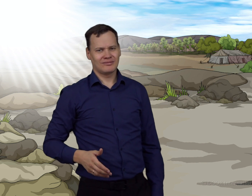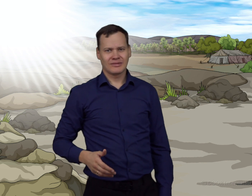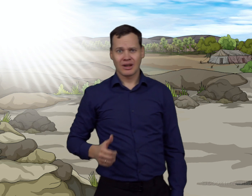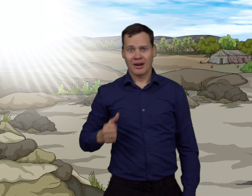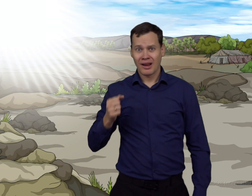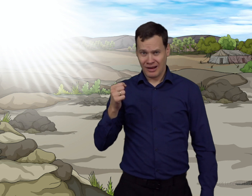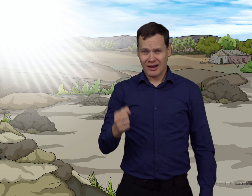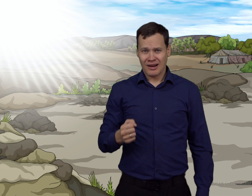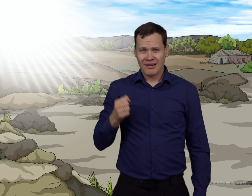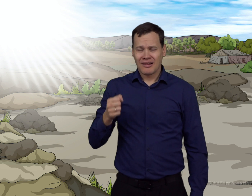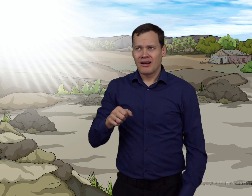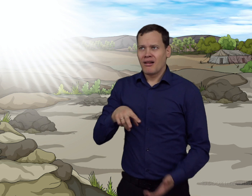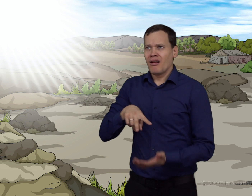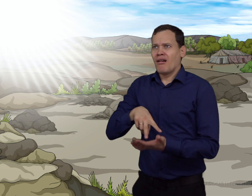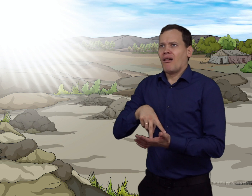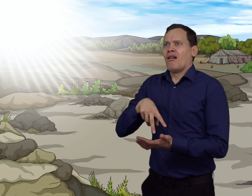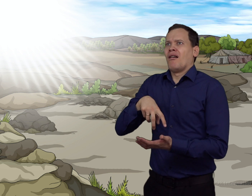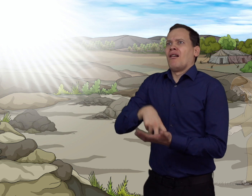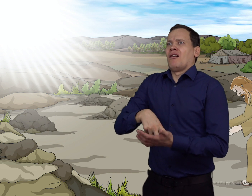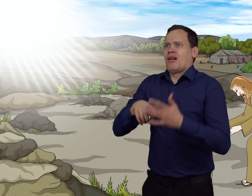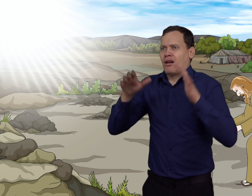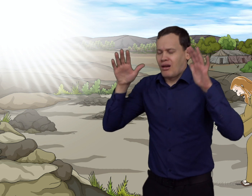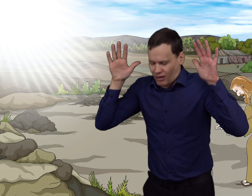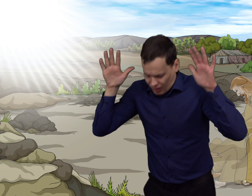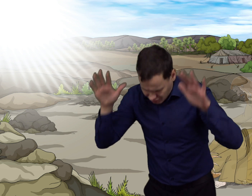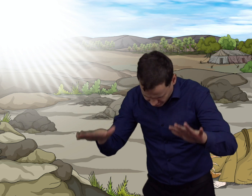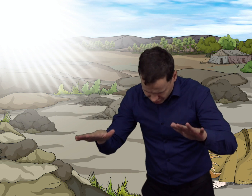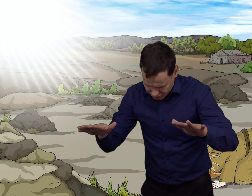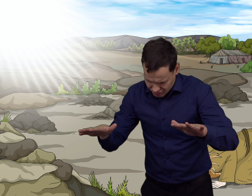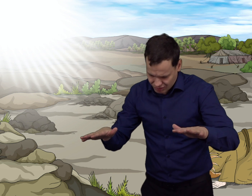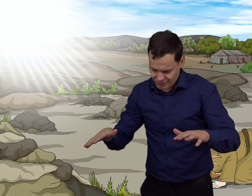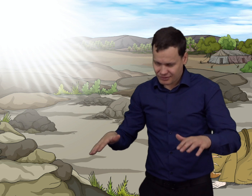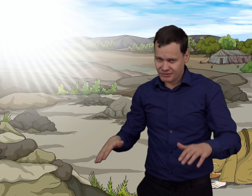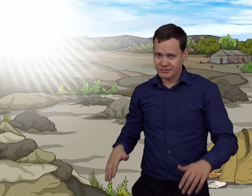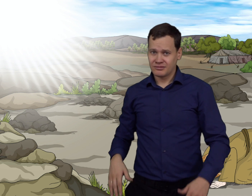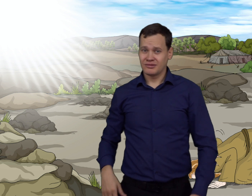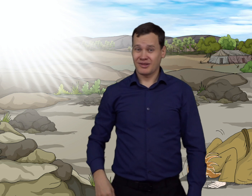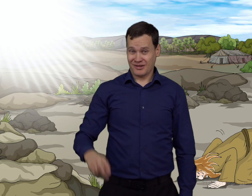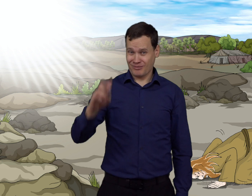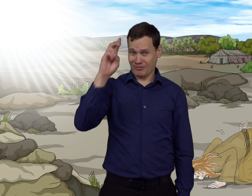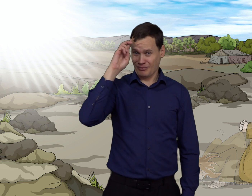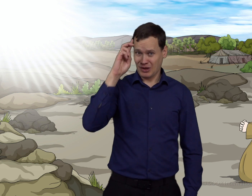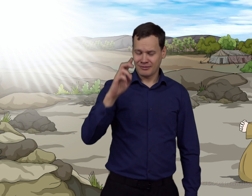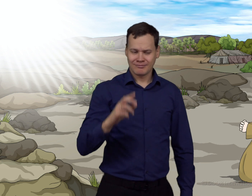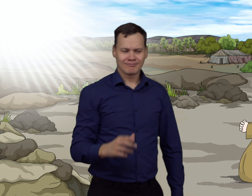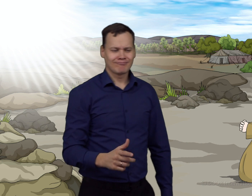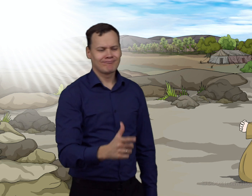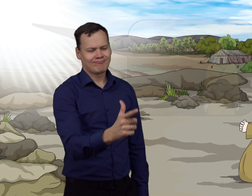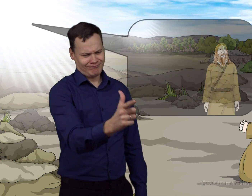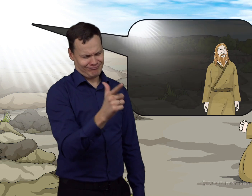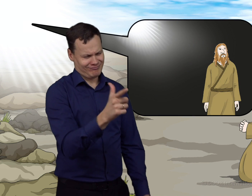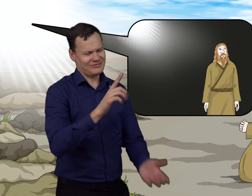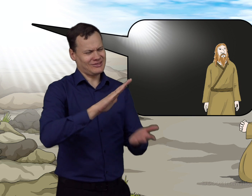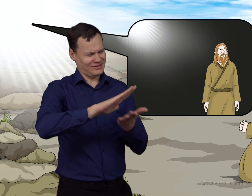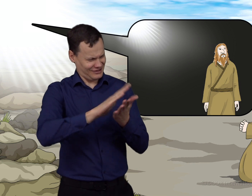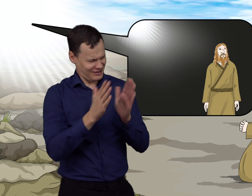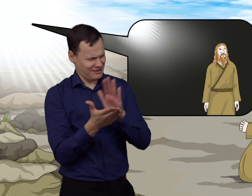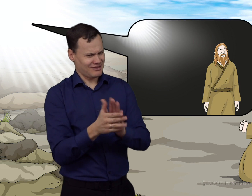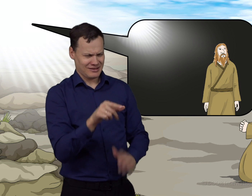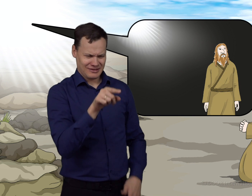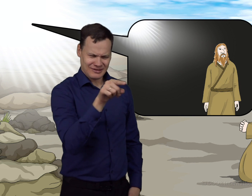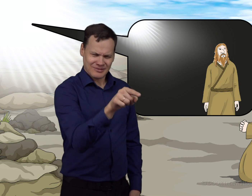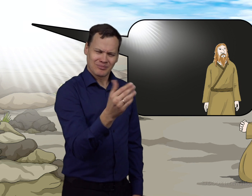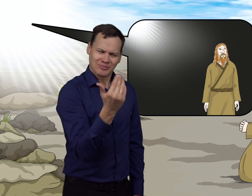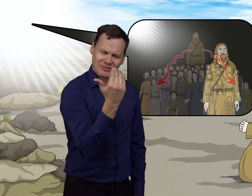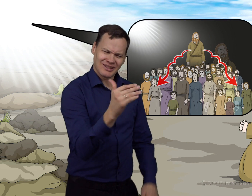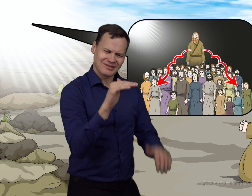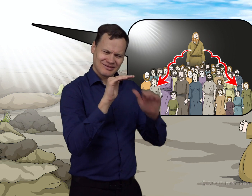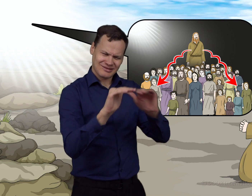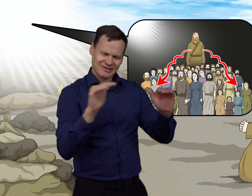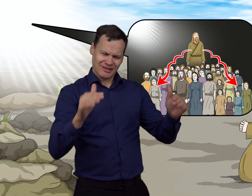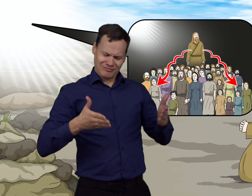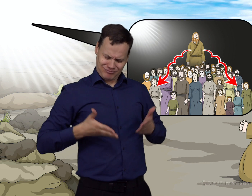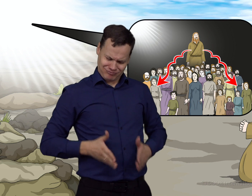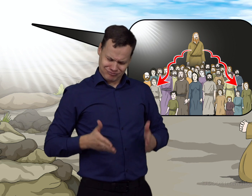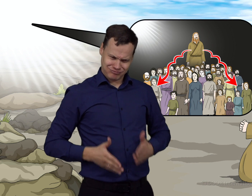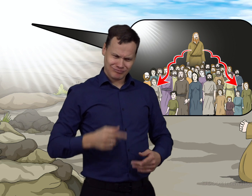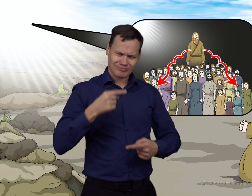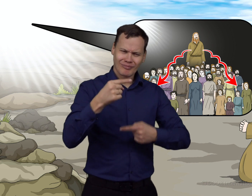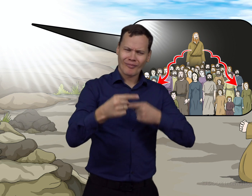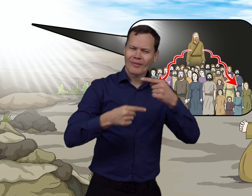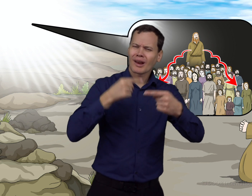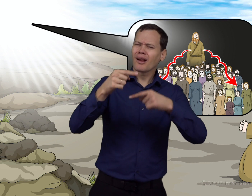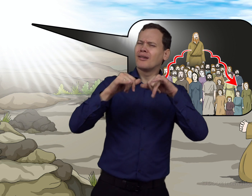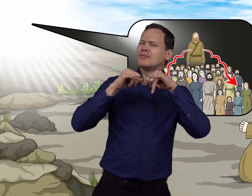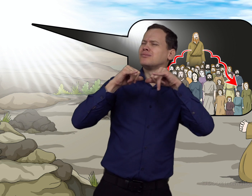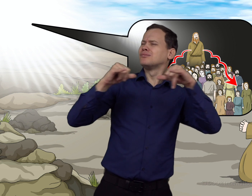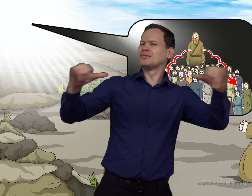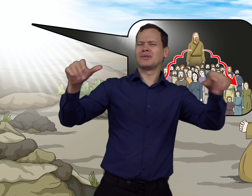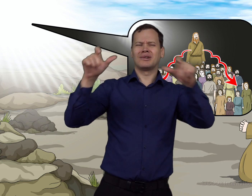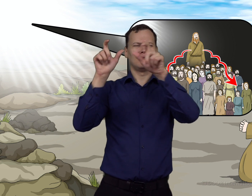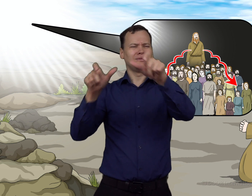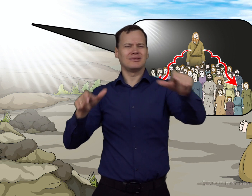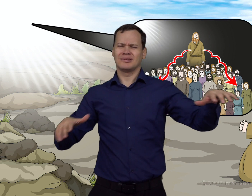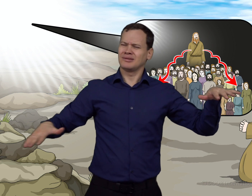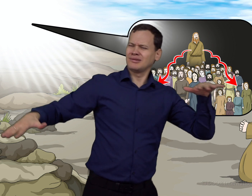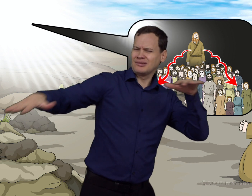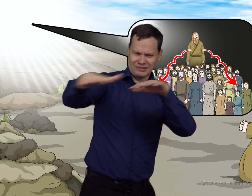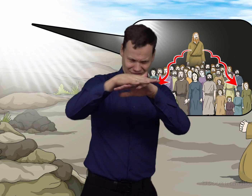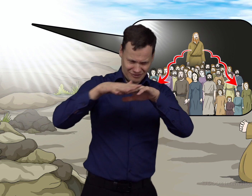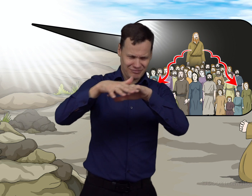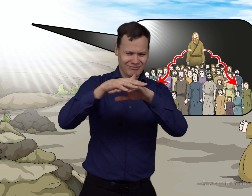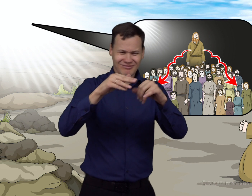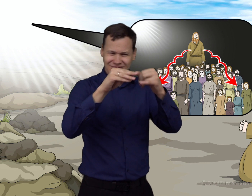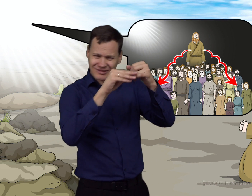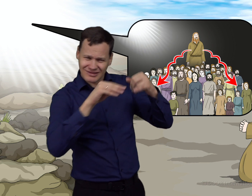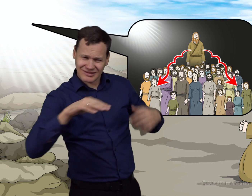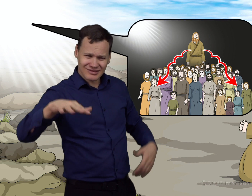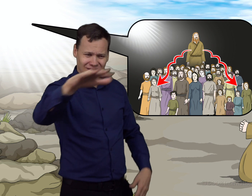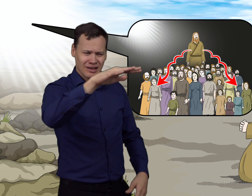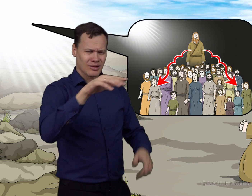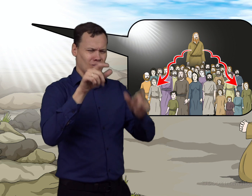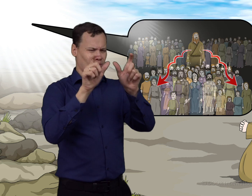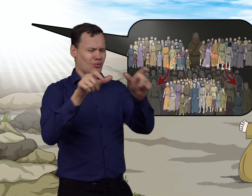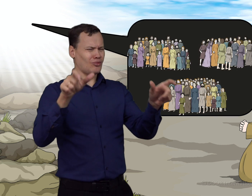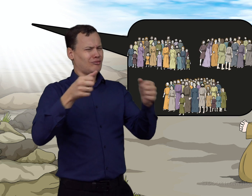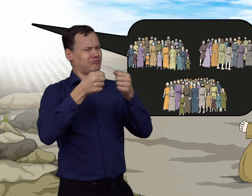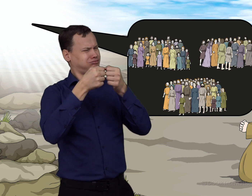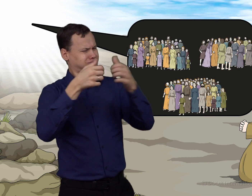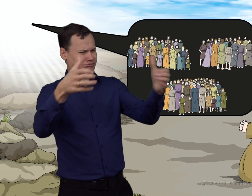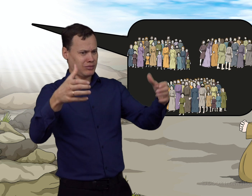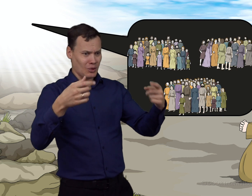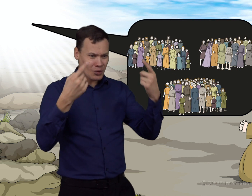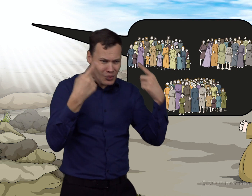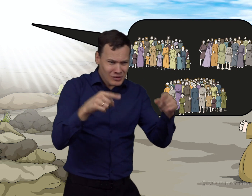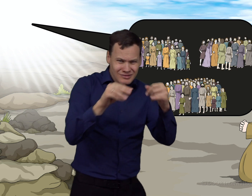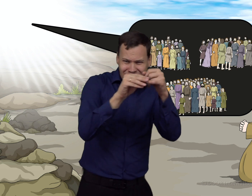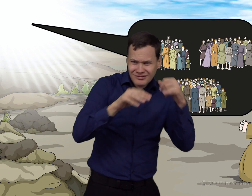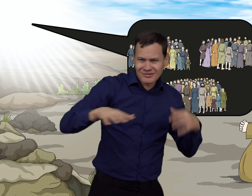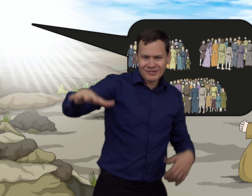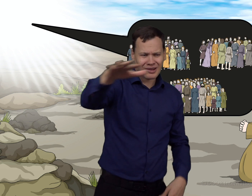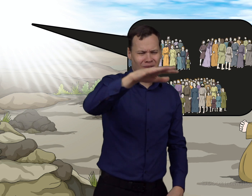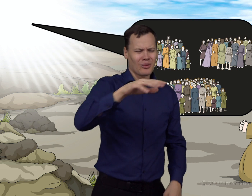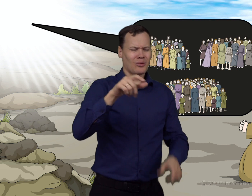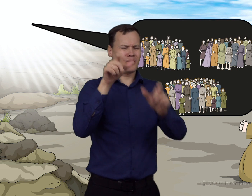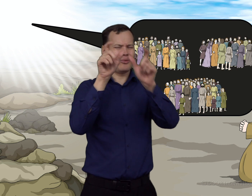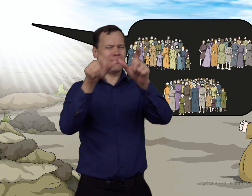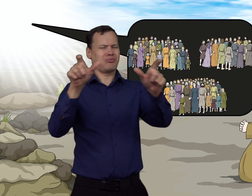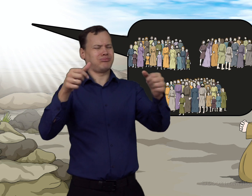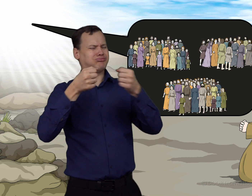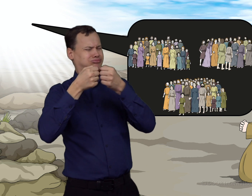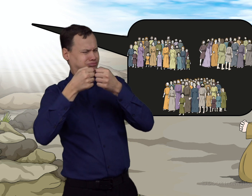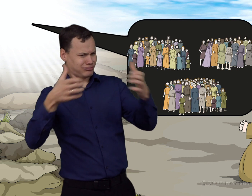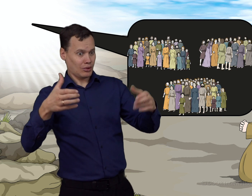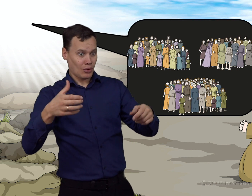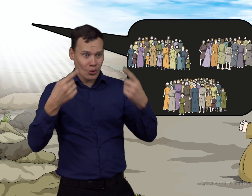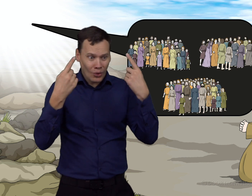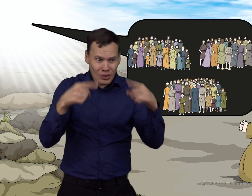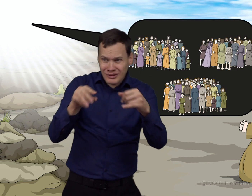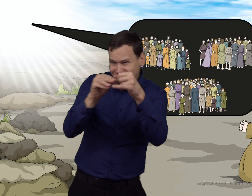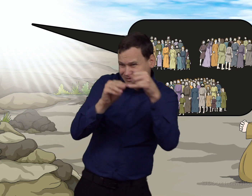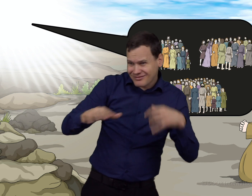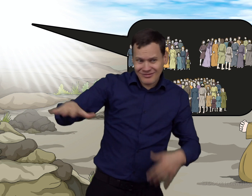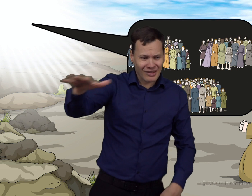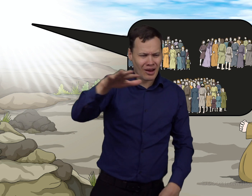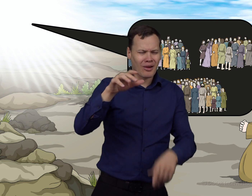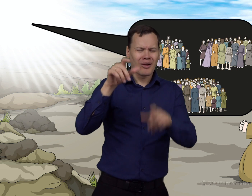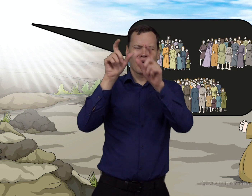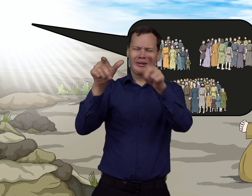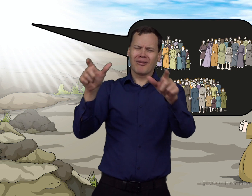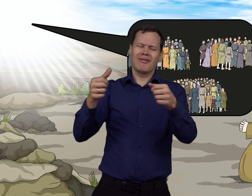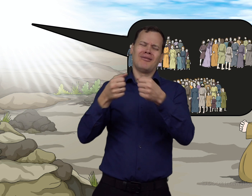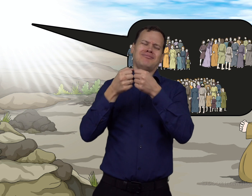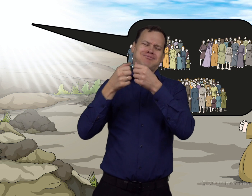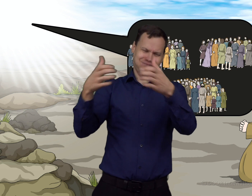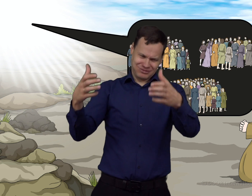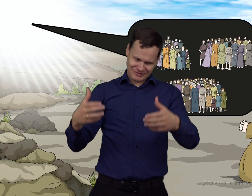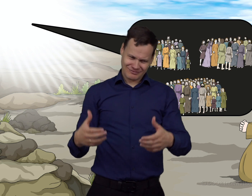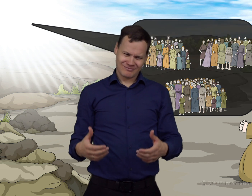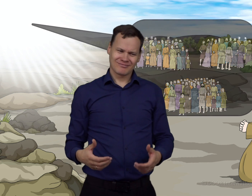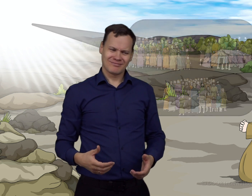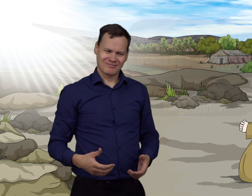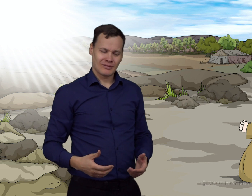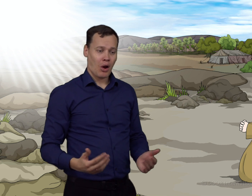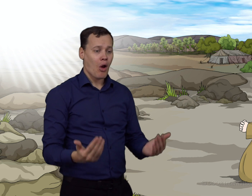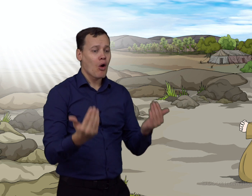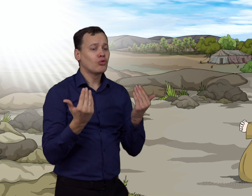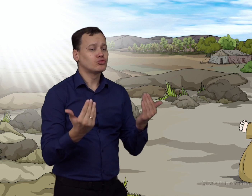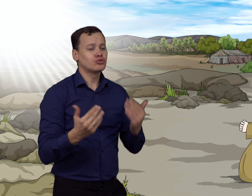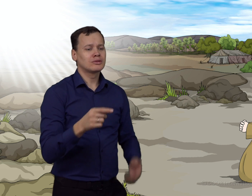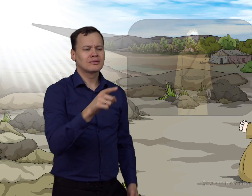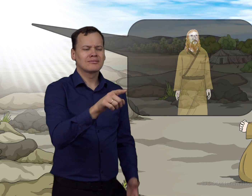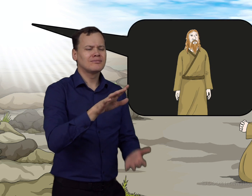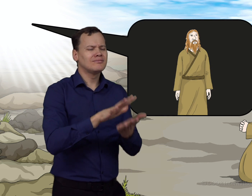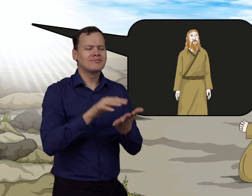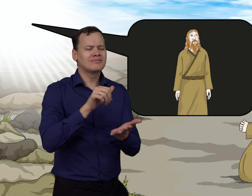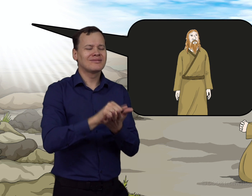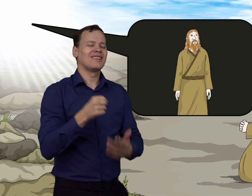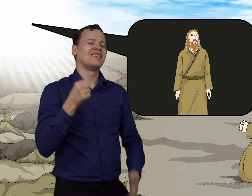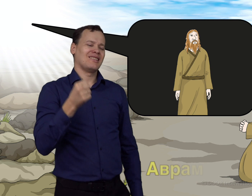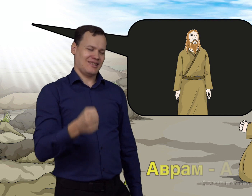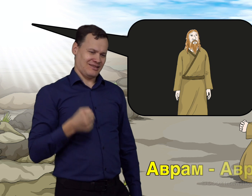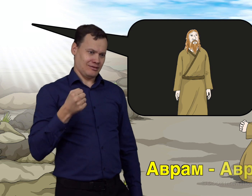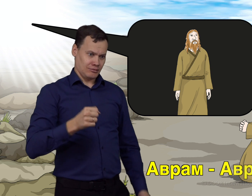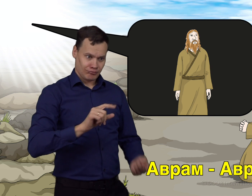Then Abram fell facedown, and God said to him, “As for Me, this is My covenant with you: You will be the father of many nations.